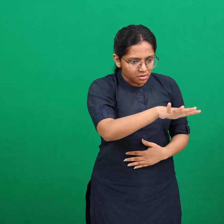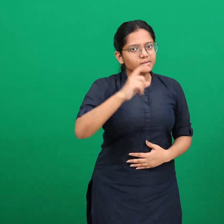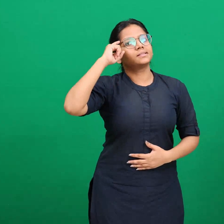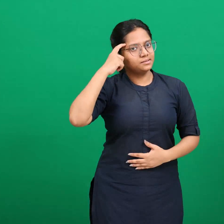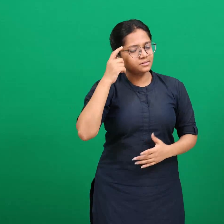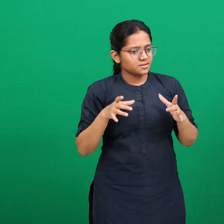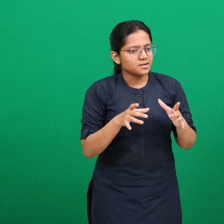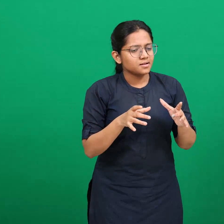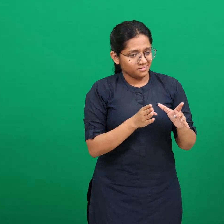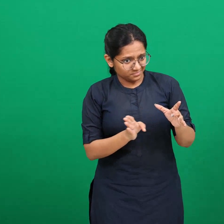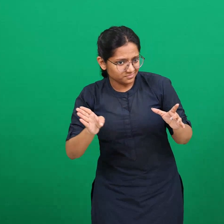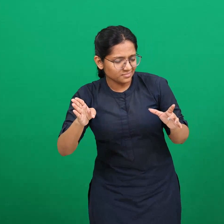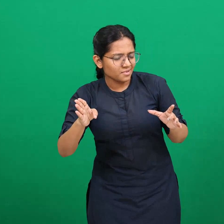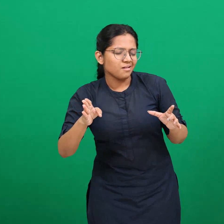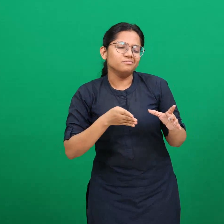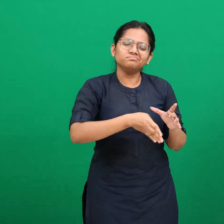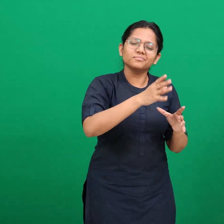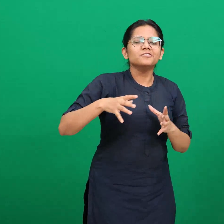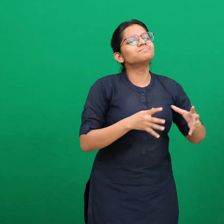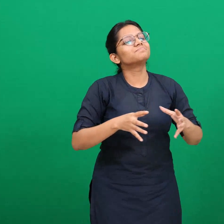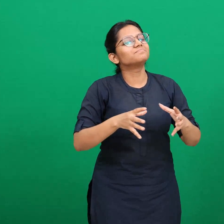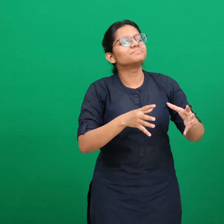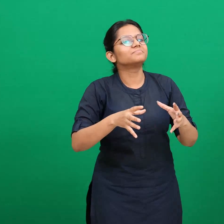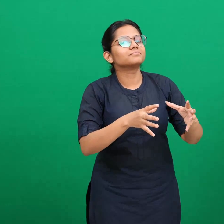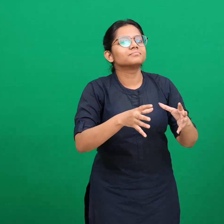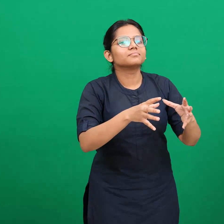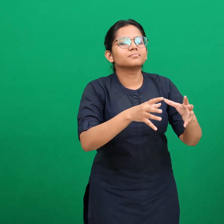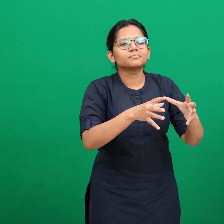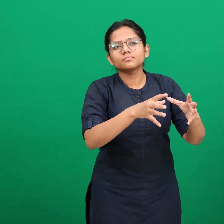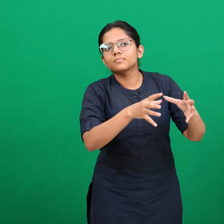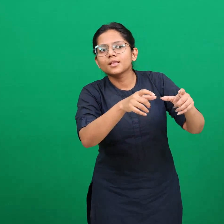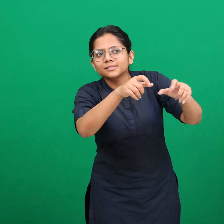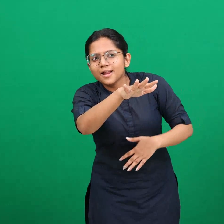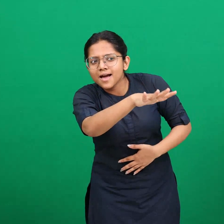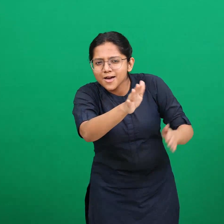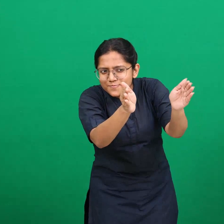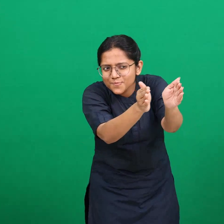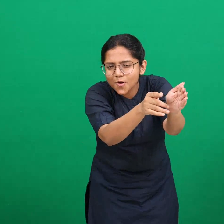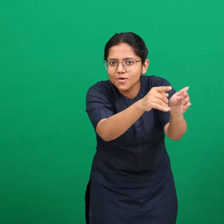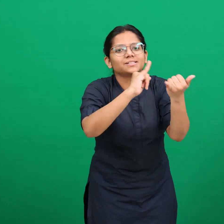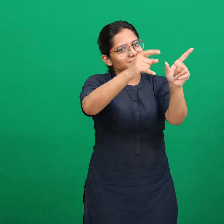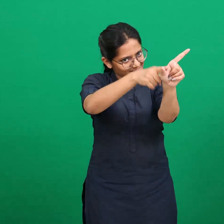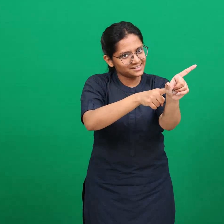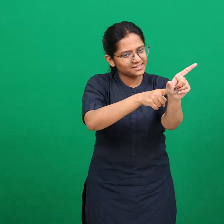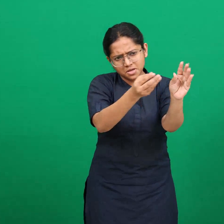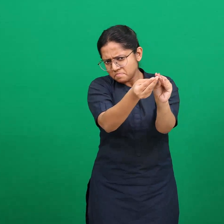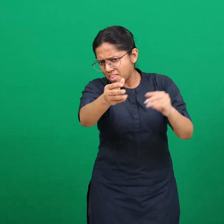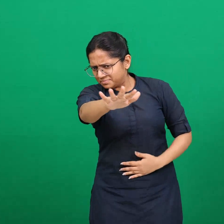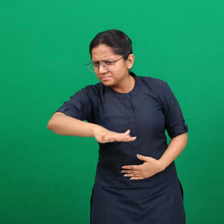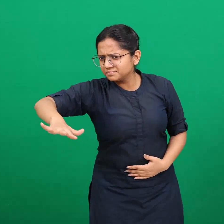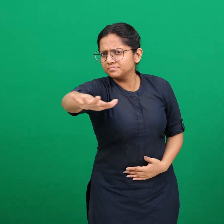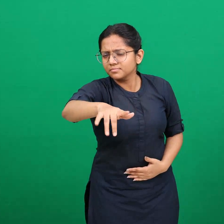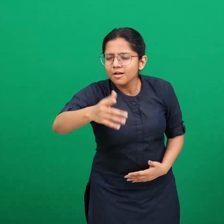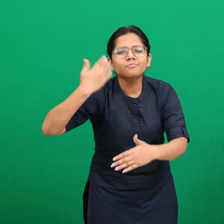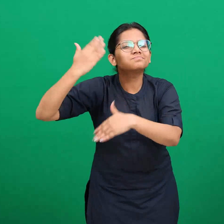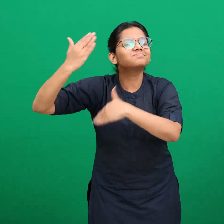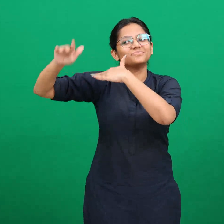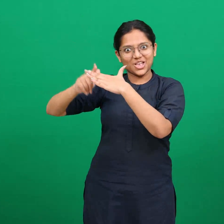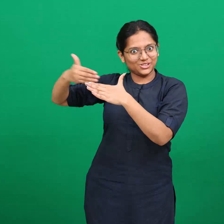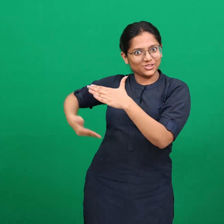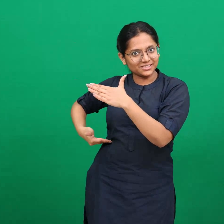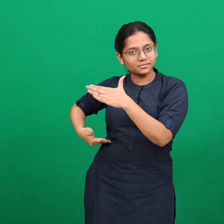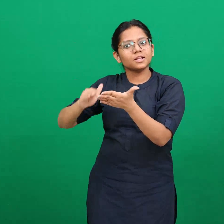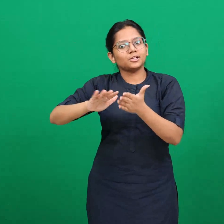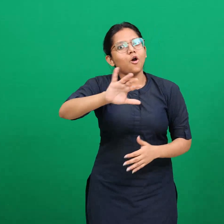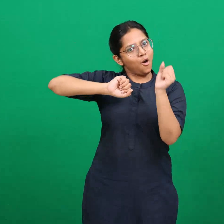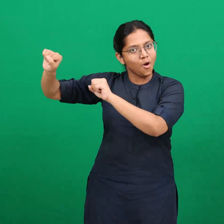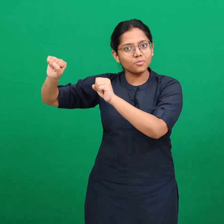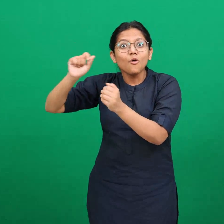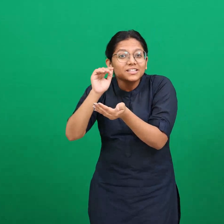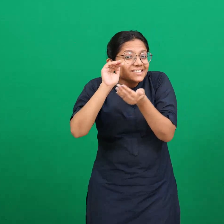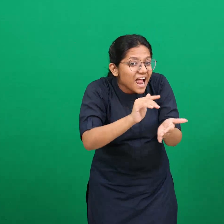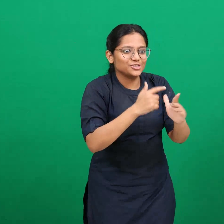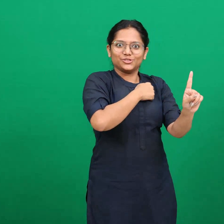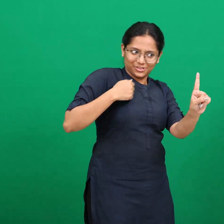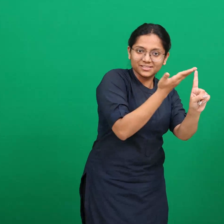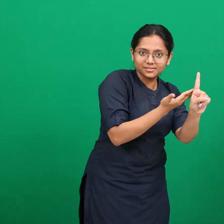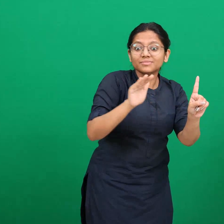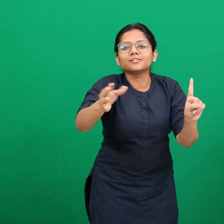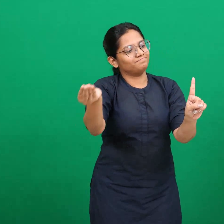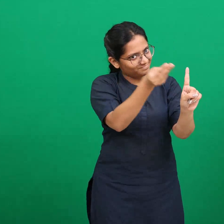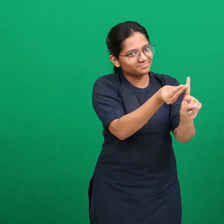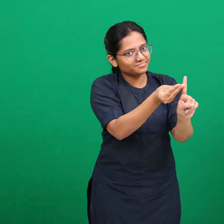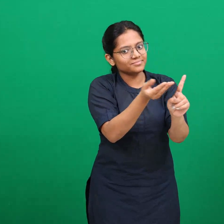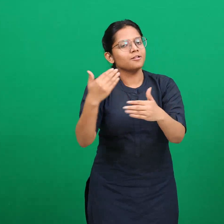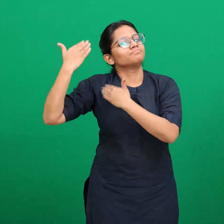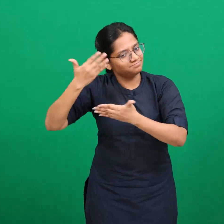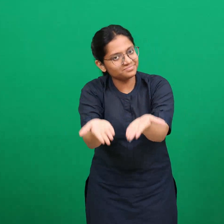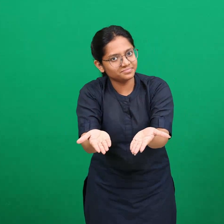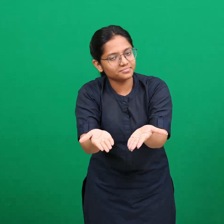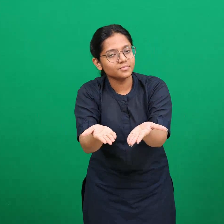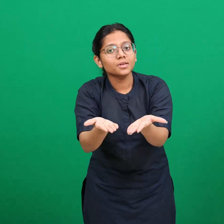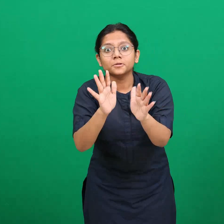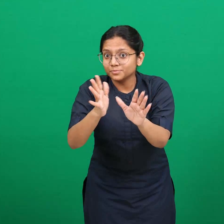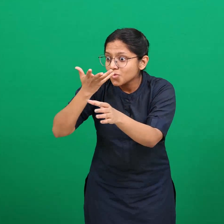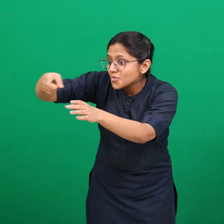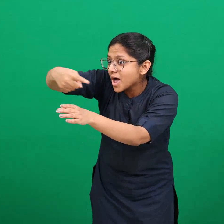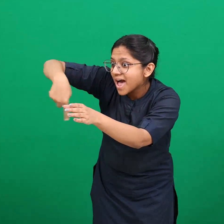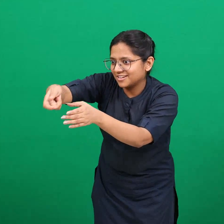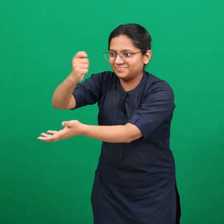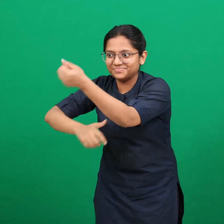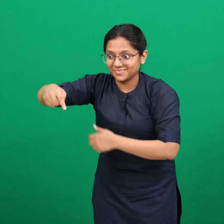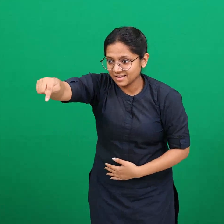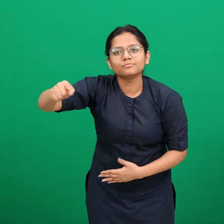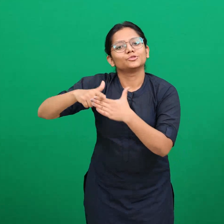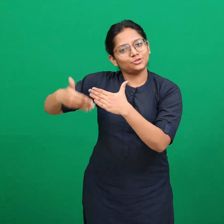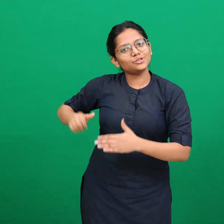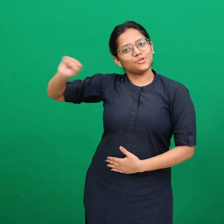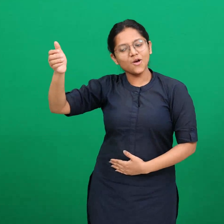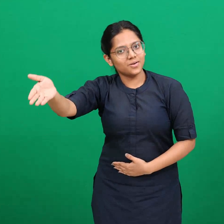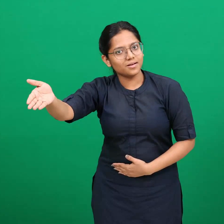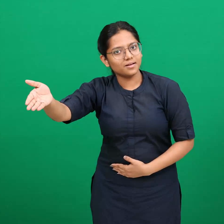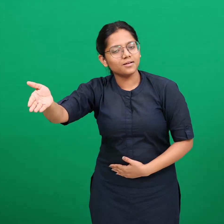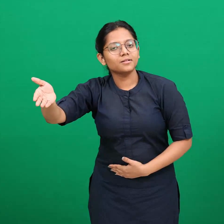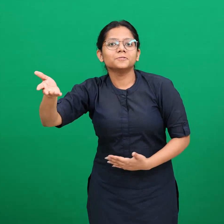So He came to a town of Samaria called Sychar, near the plot of ground that Jacob had given to his son Joseph.